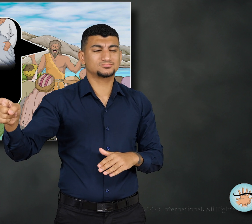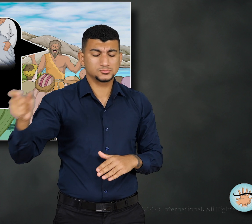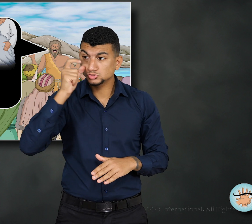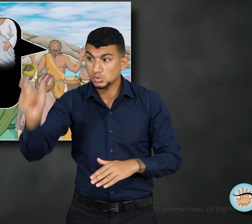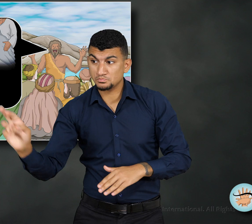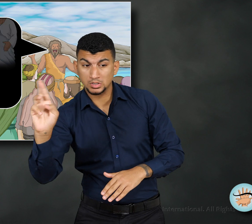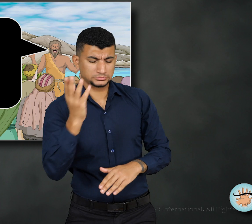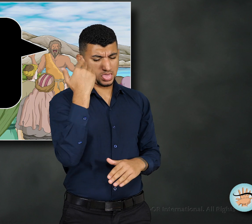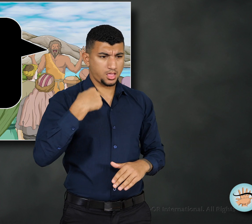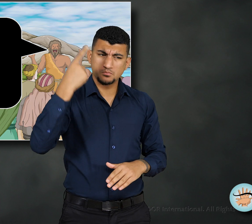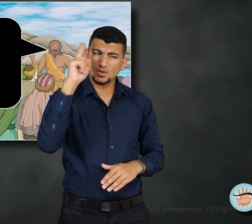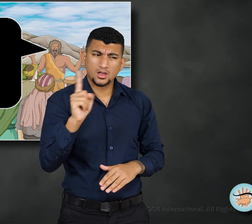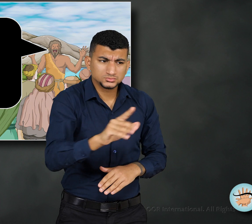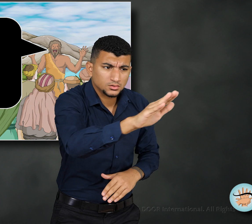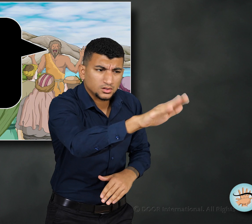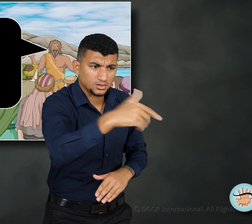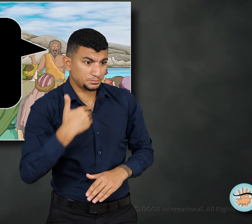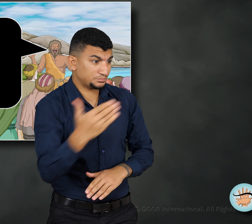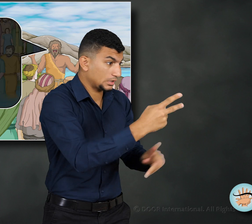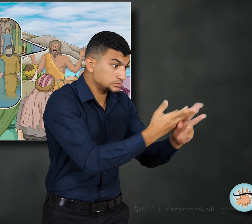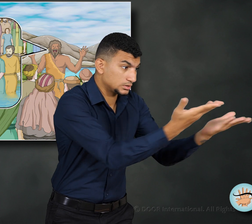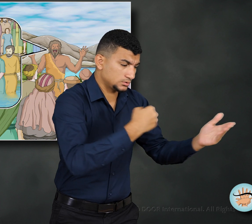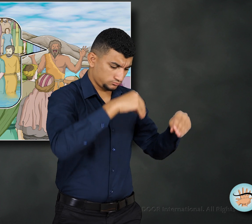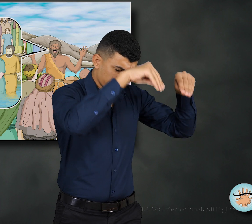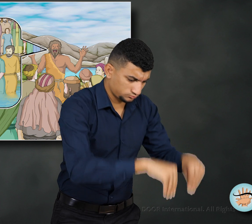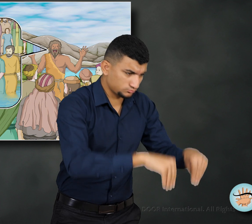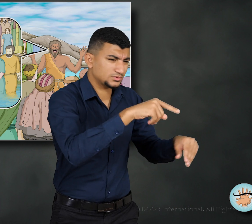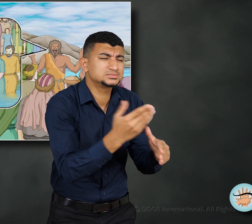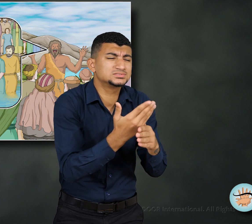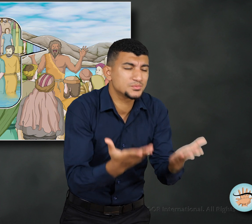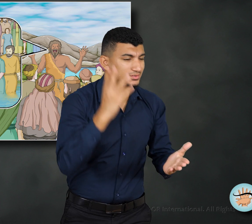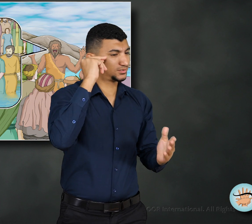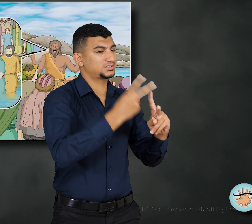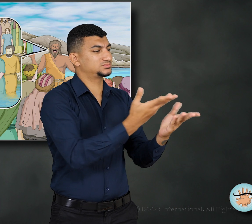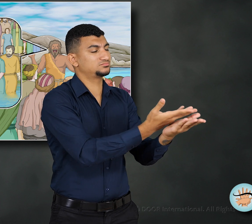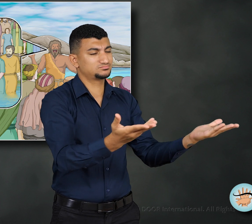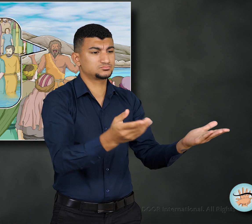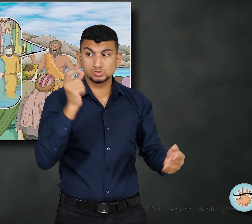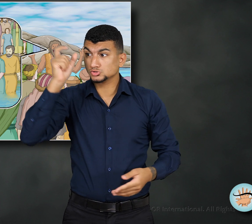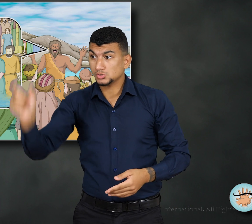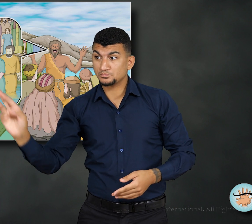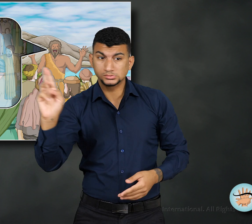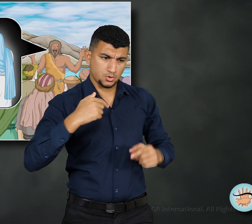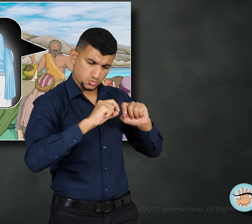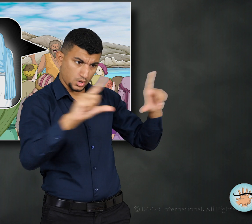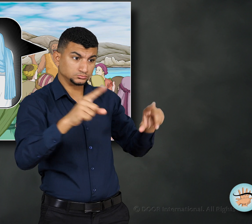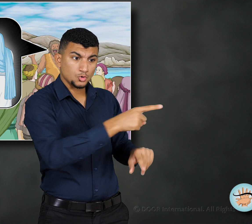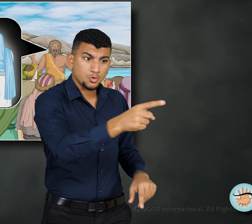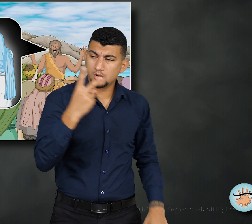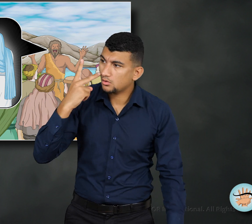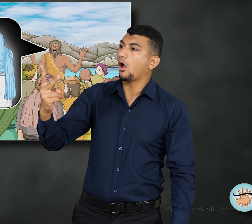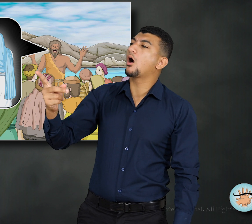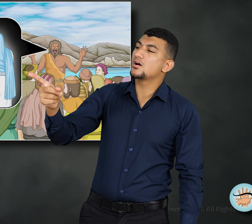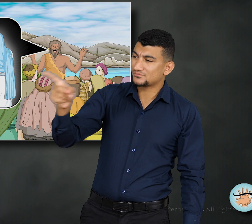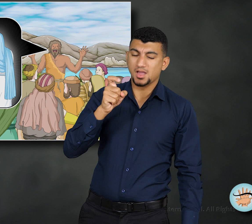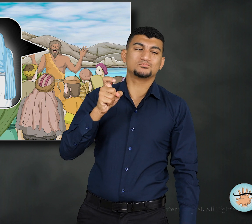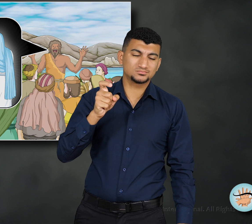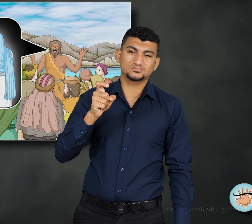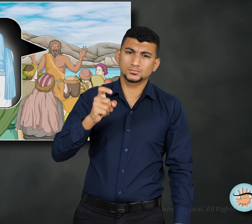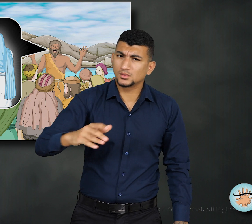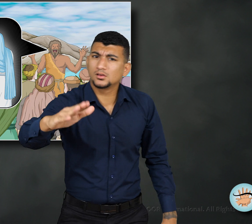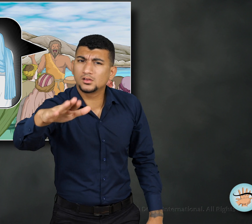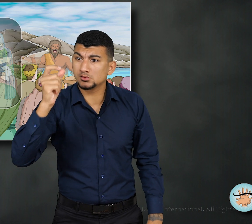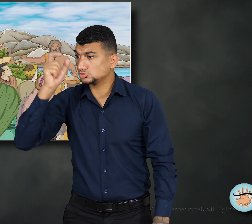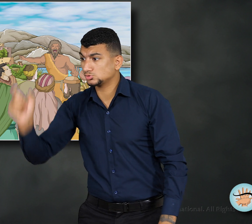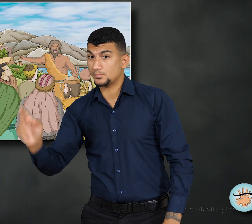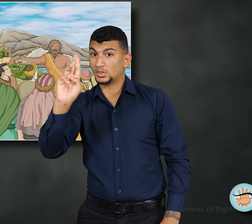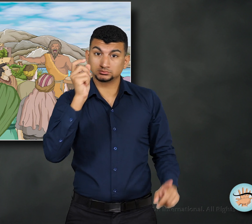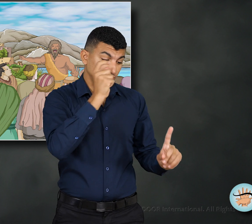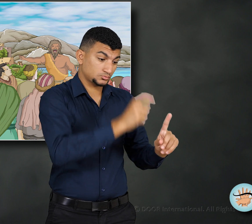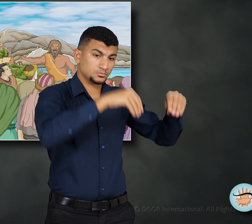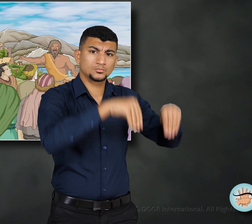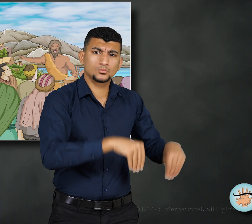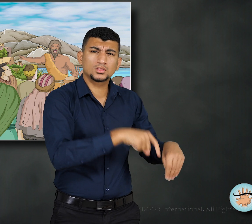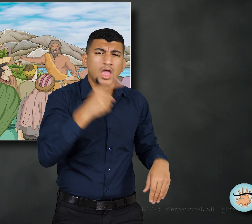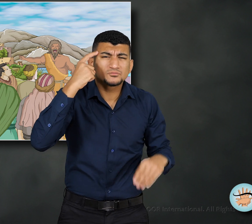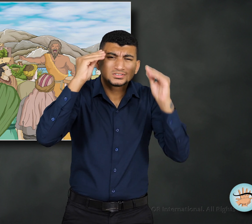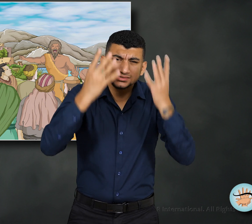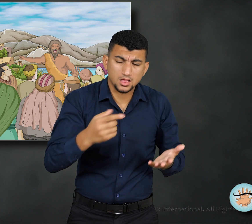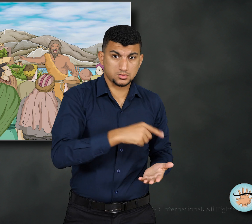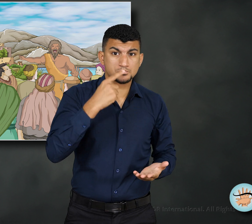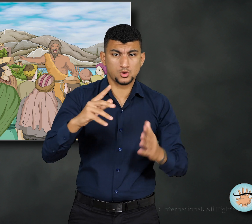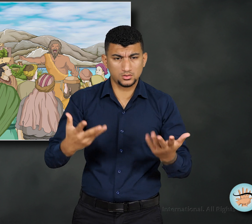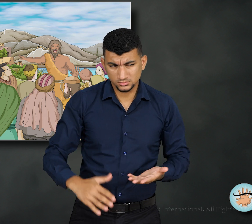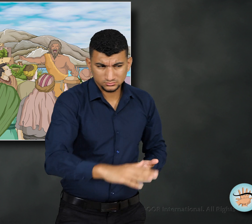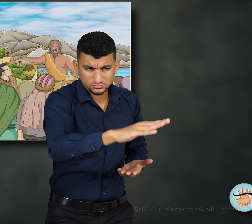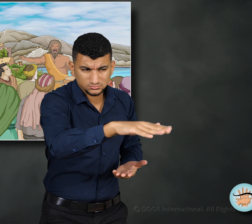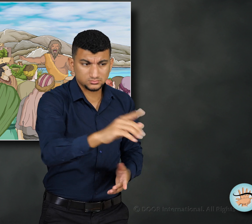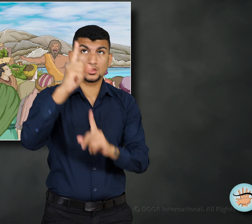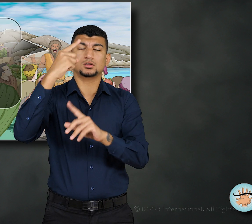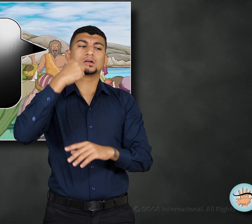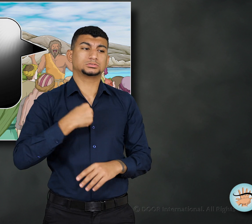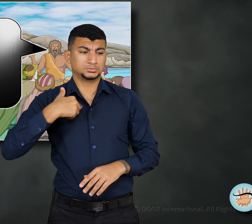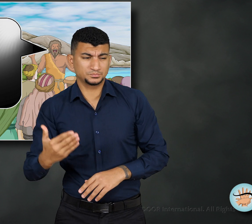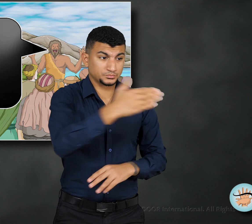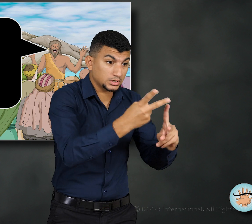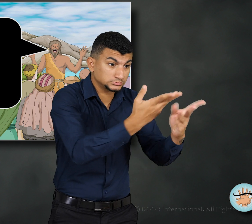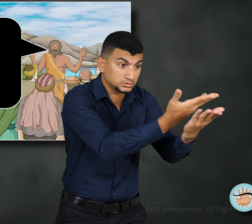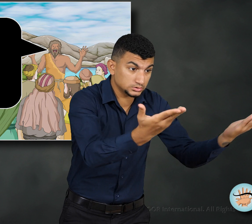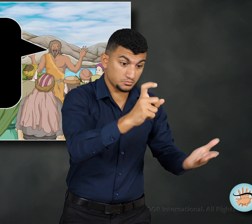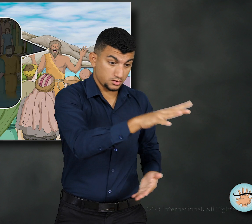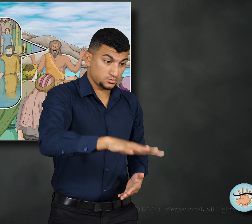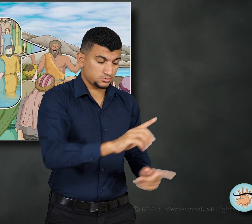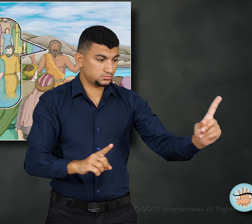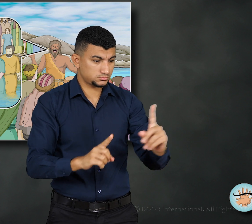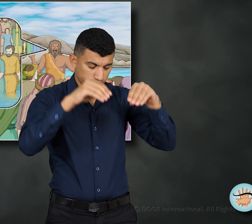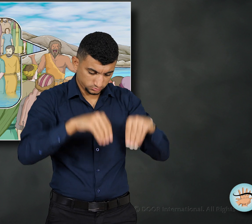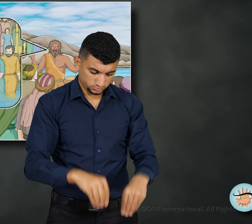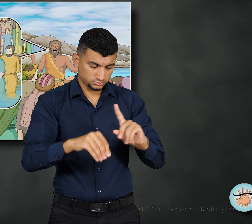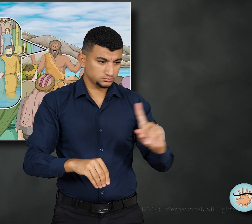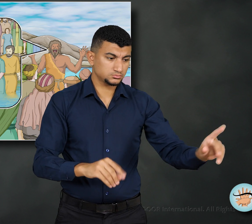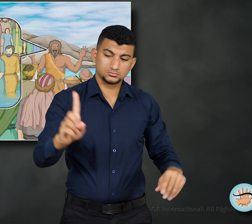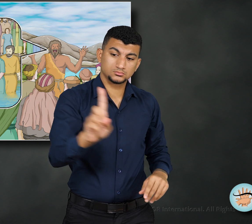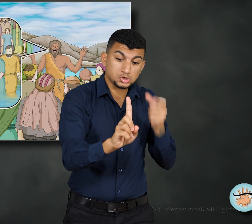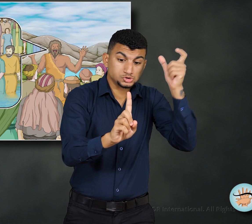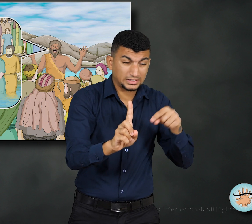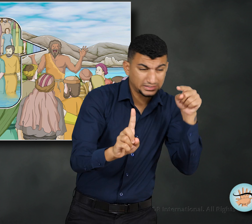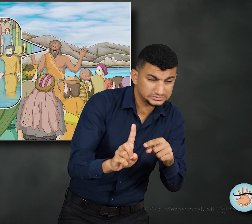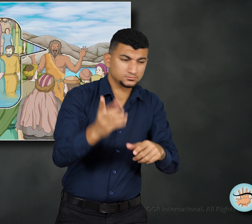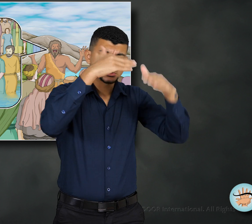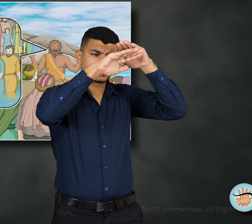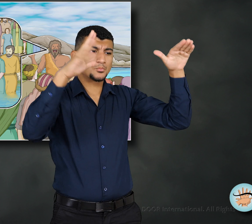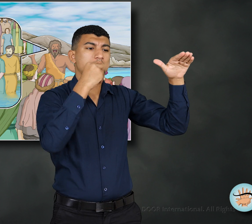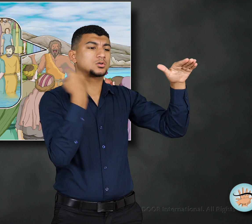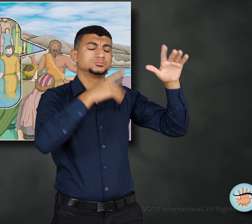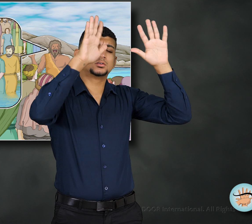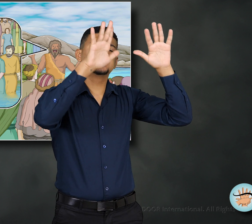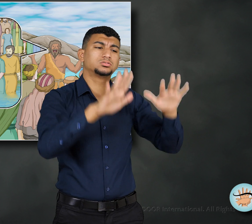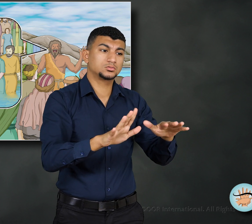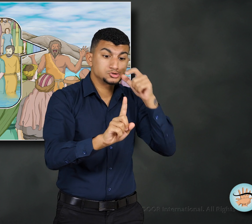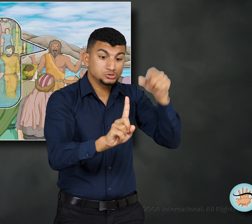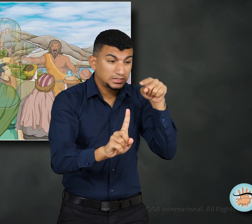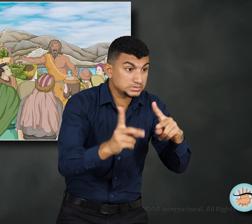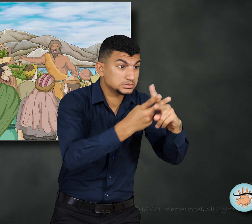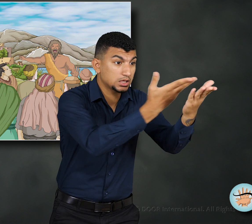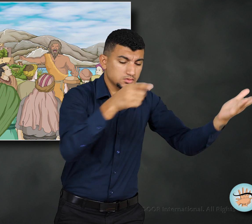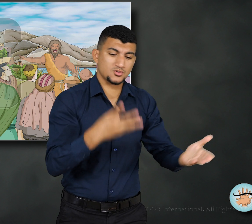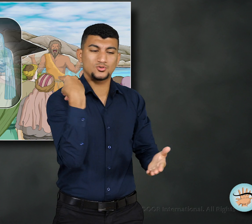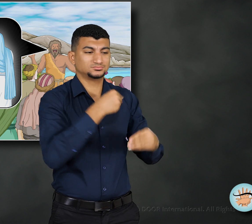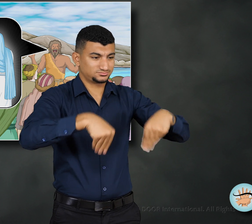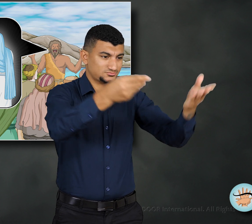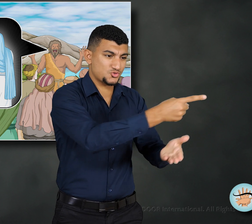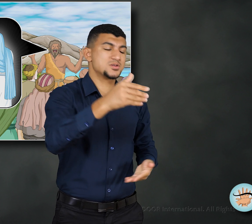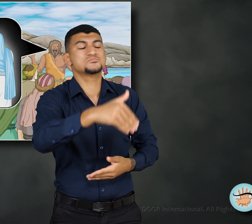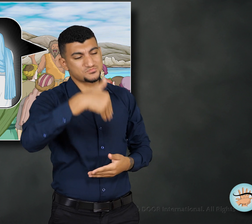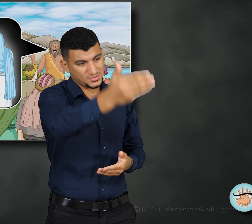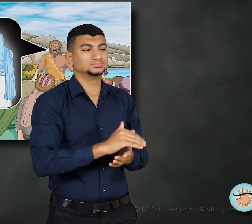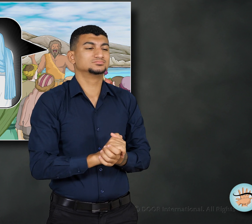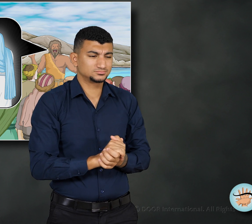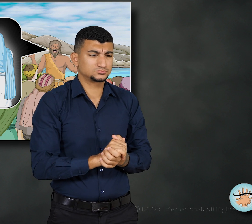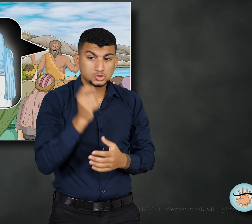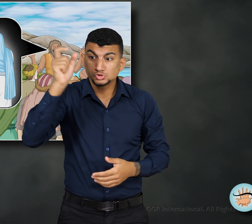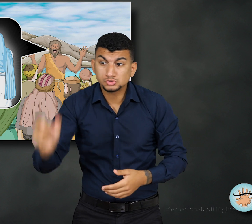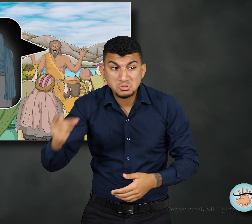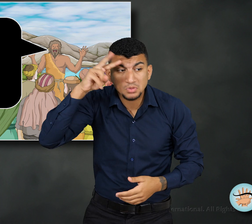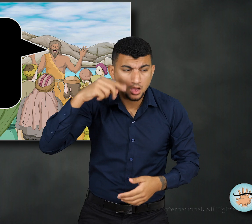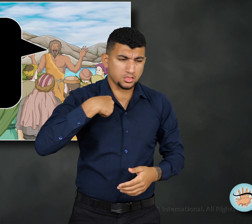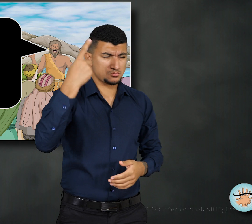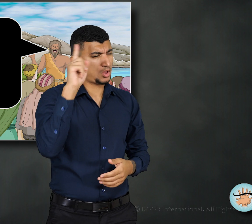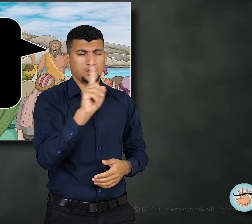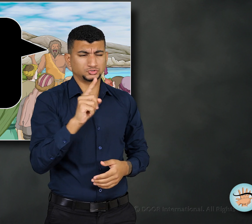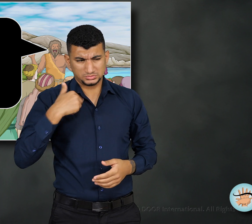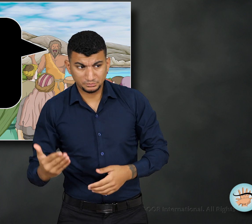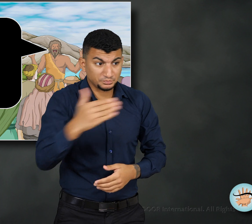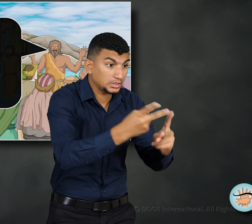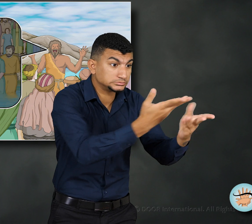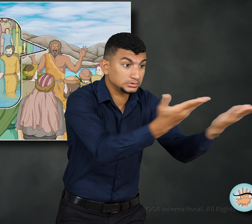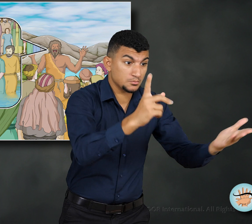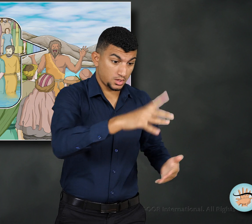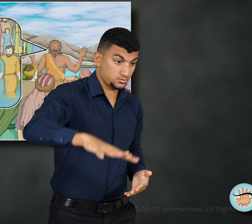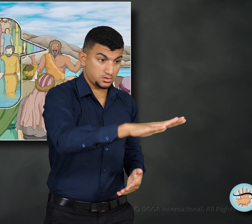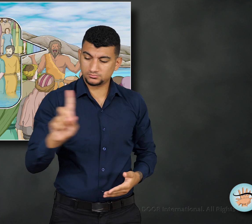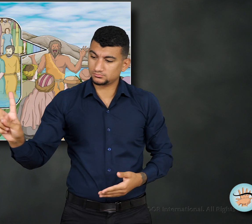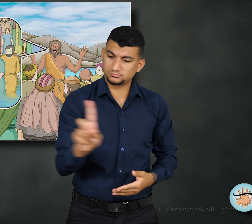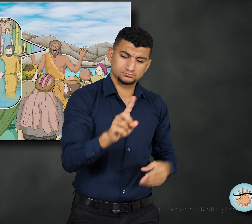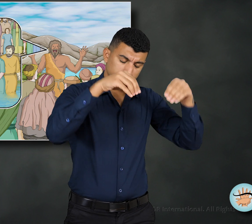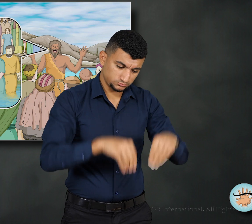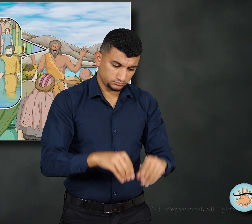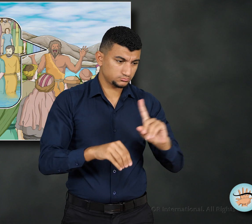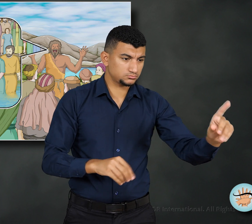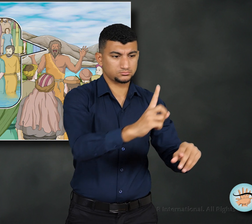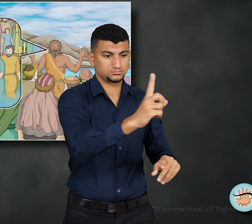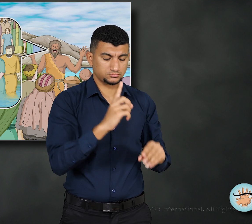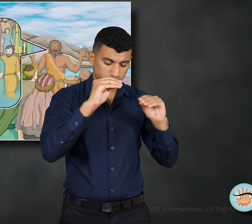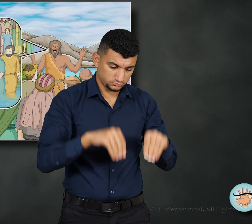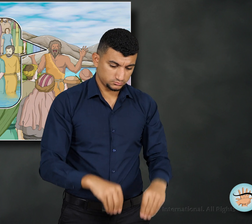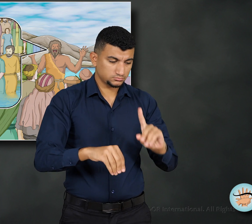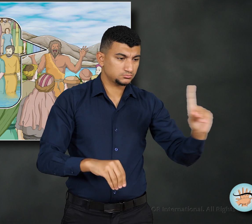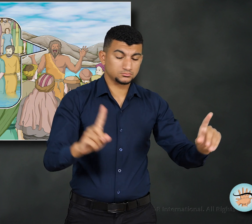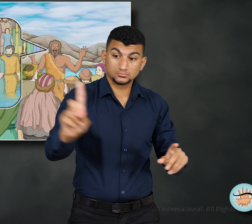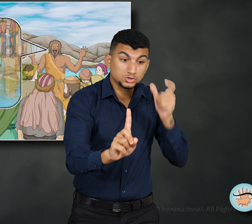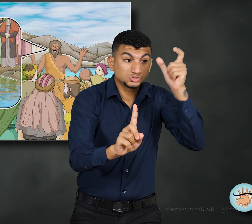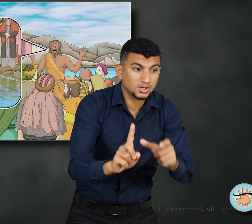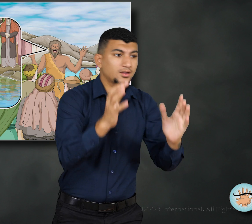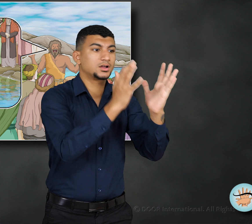I myself did not know Him, but the reason I came baptizing with water was that He might be revealed to Israel.”